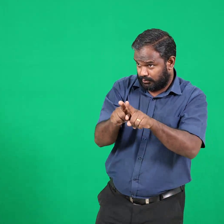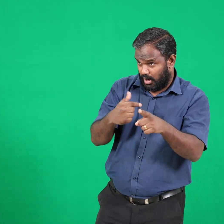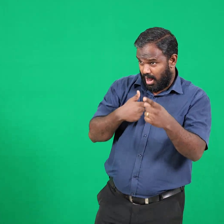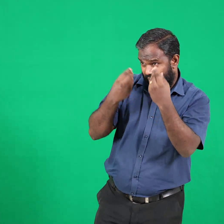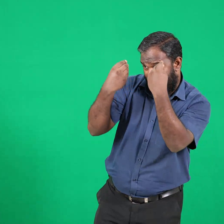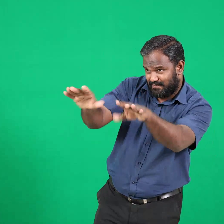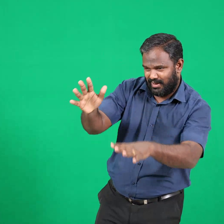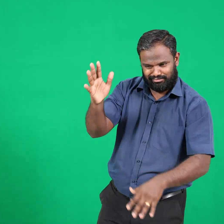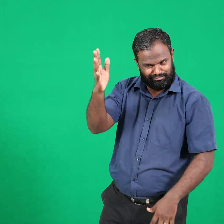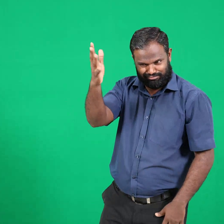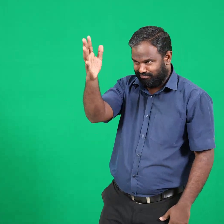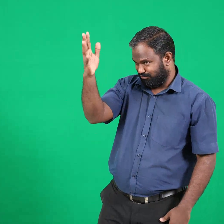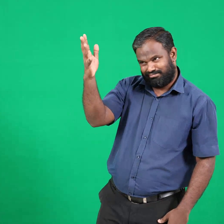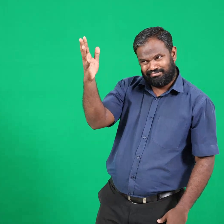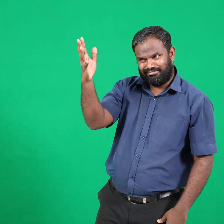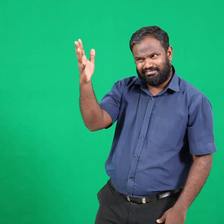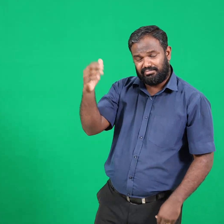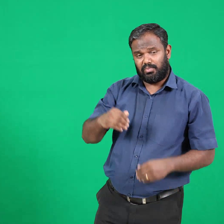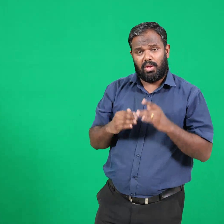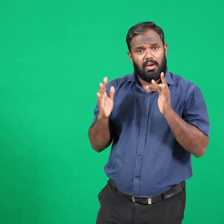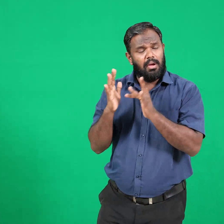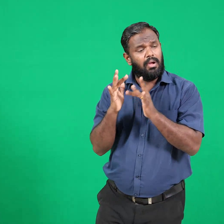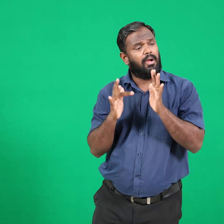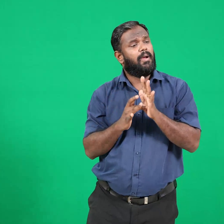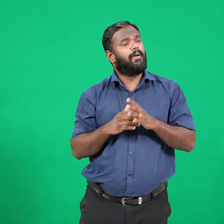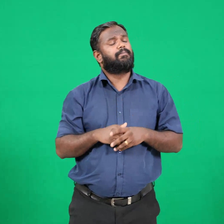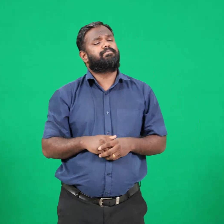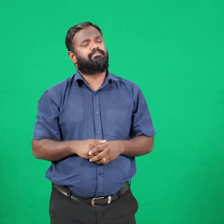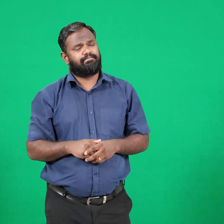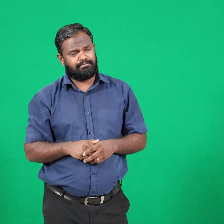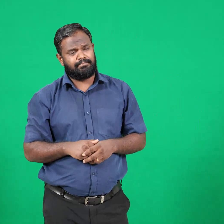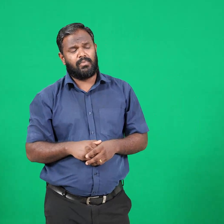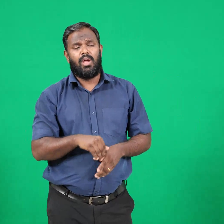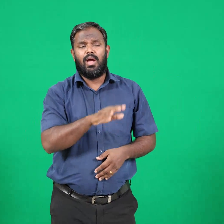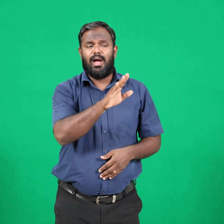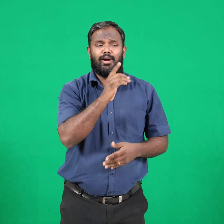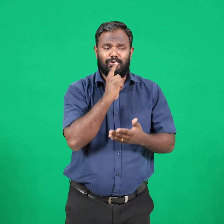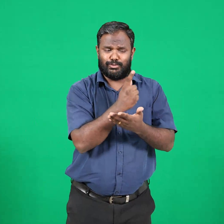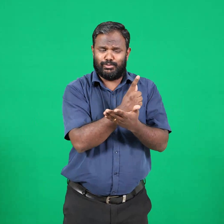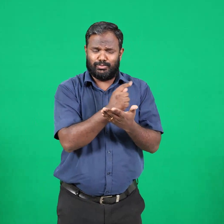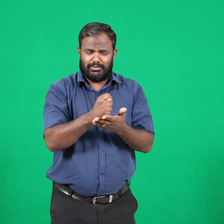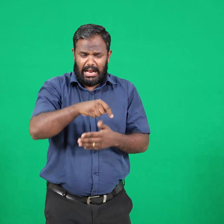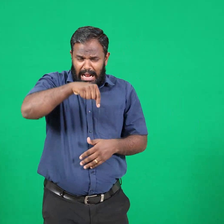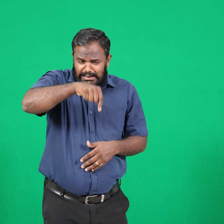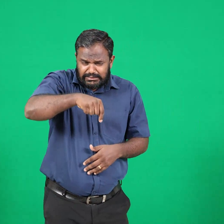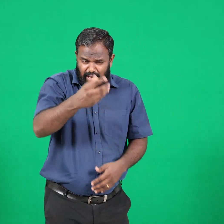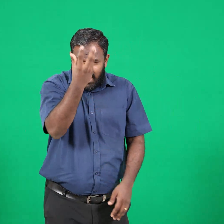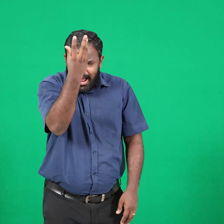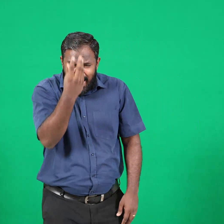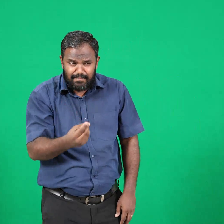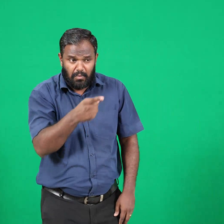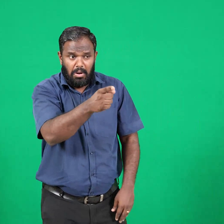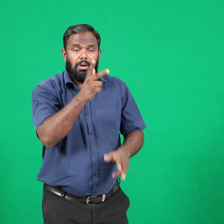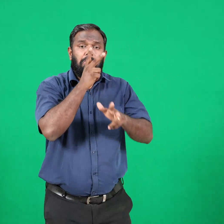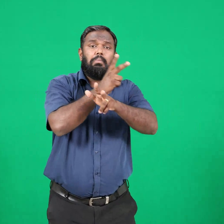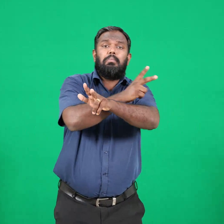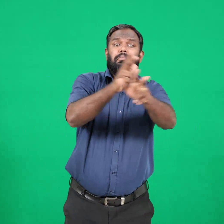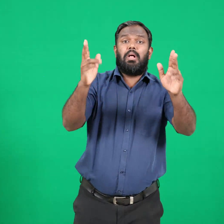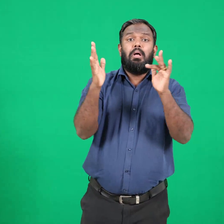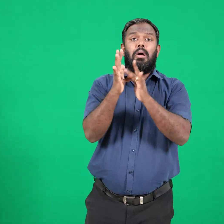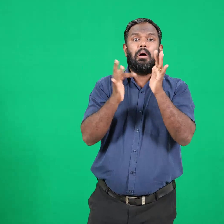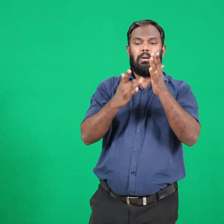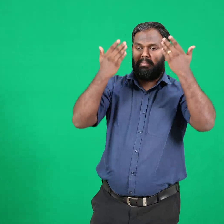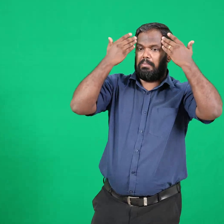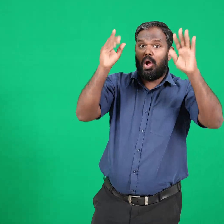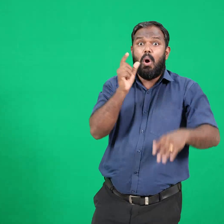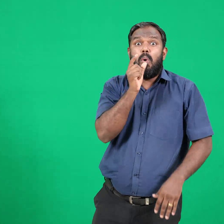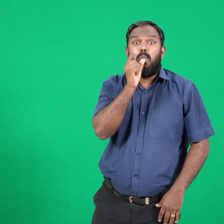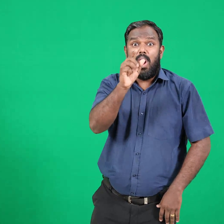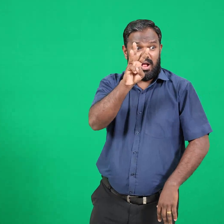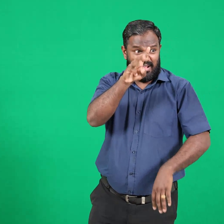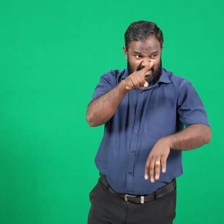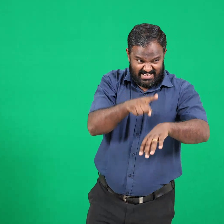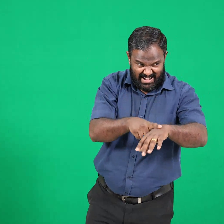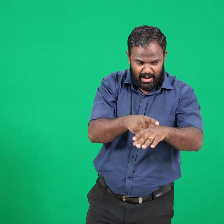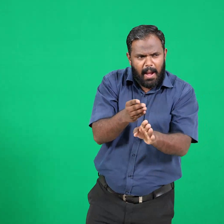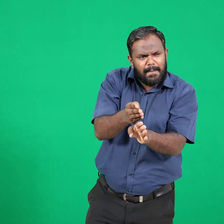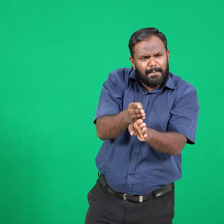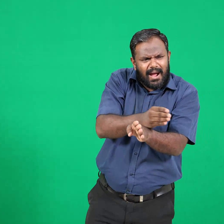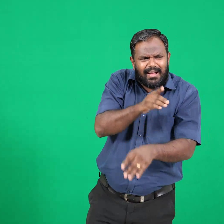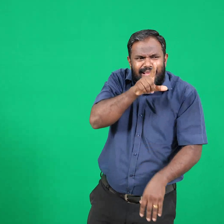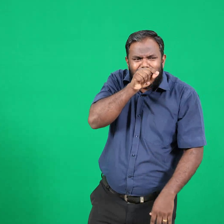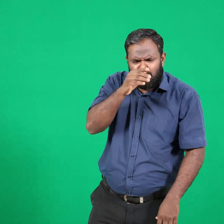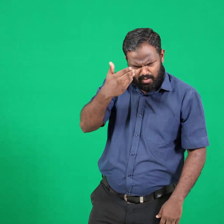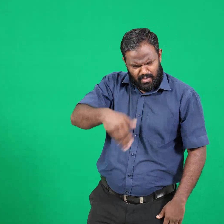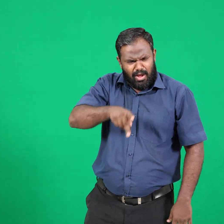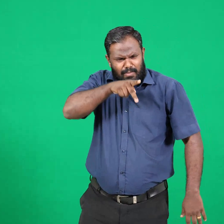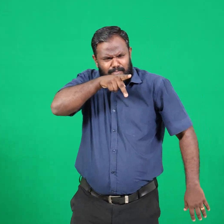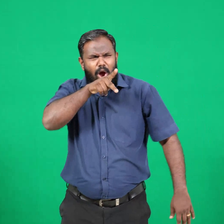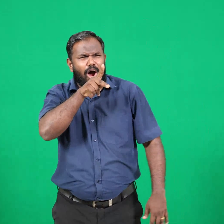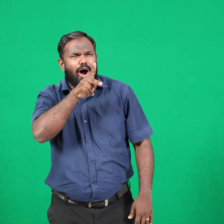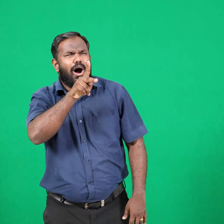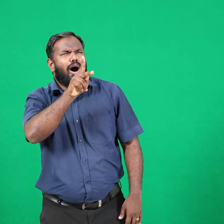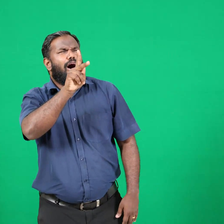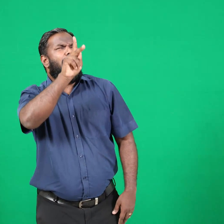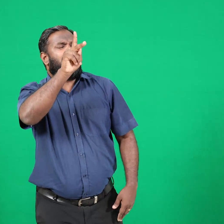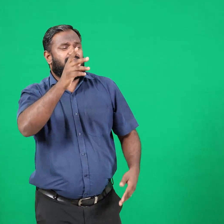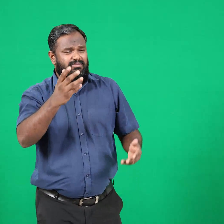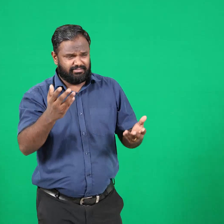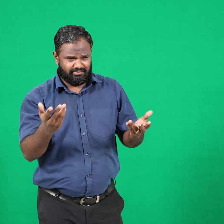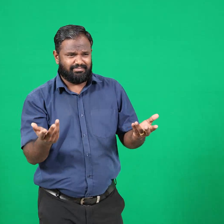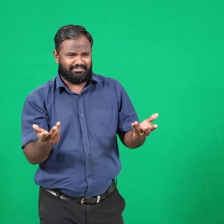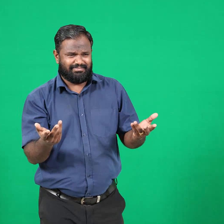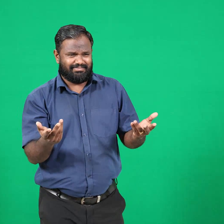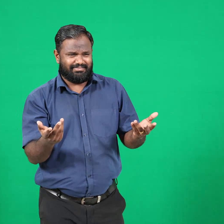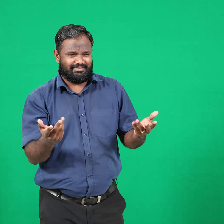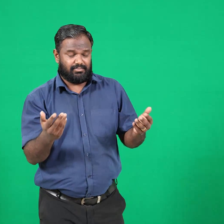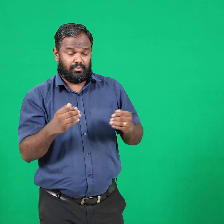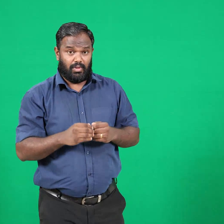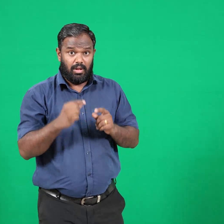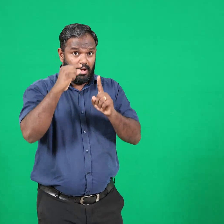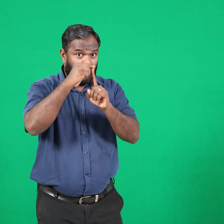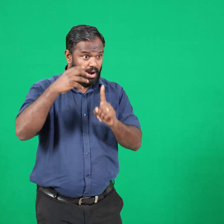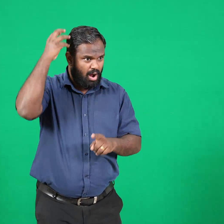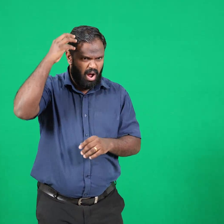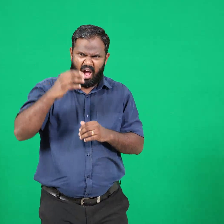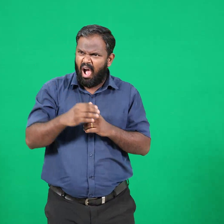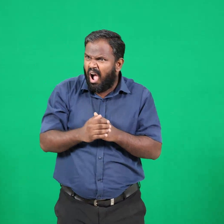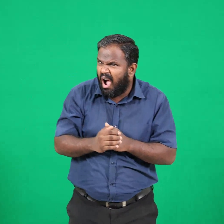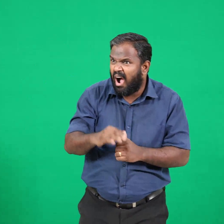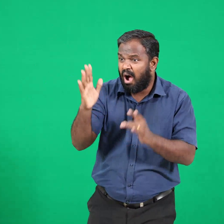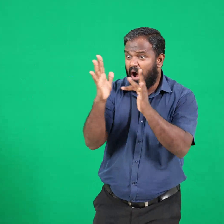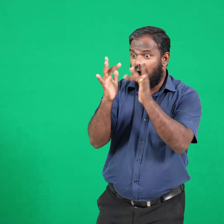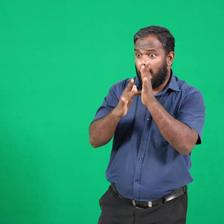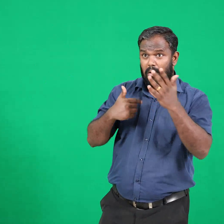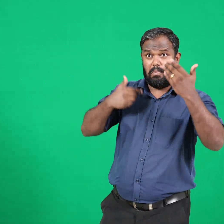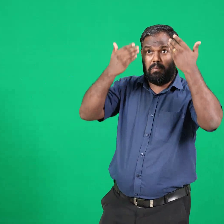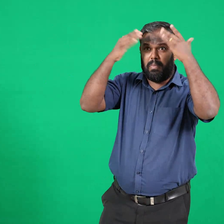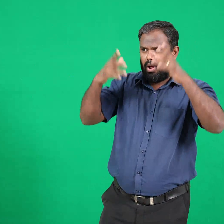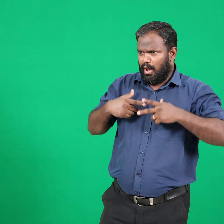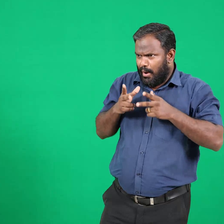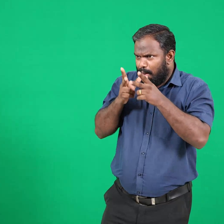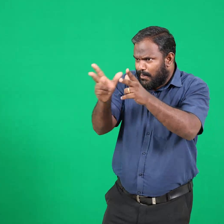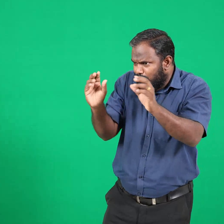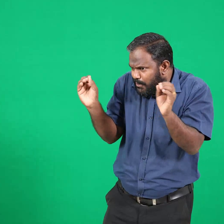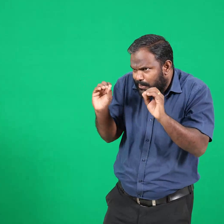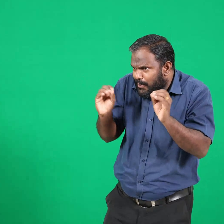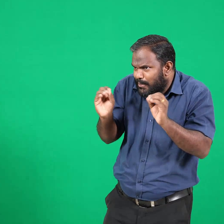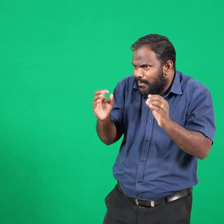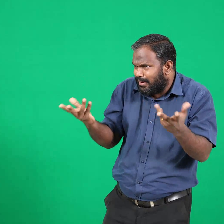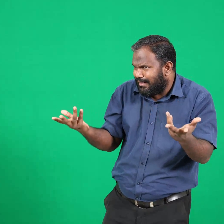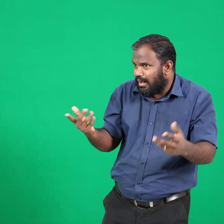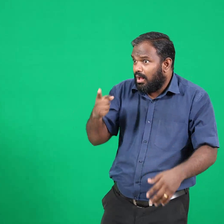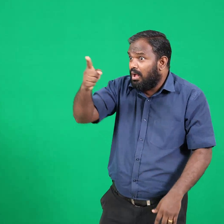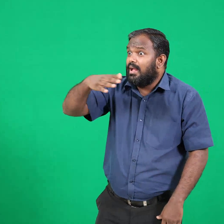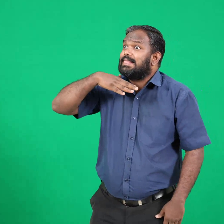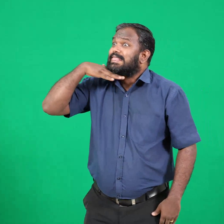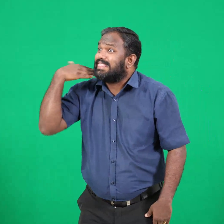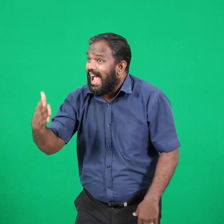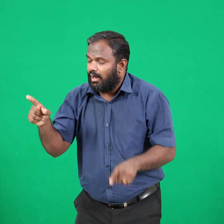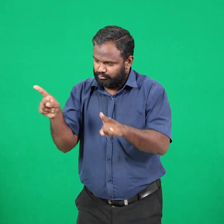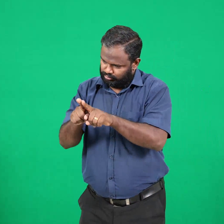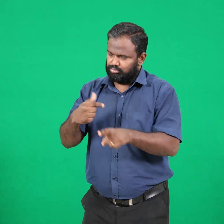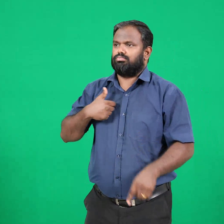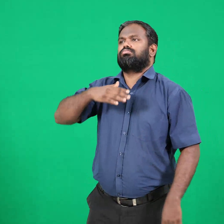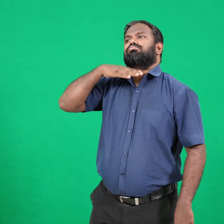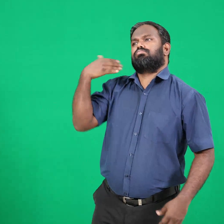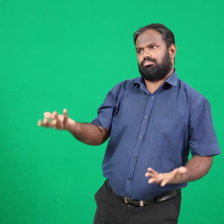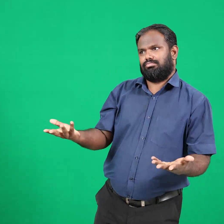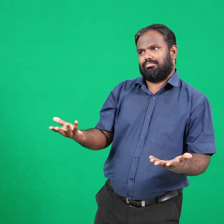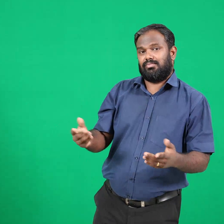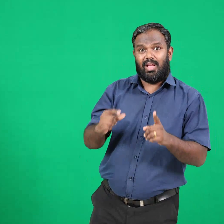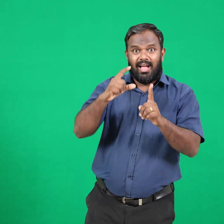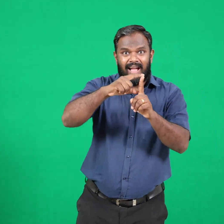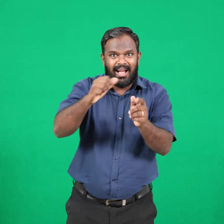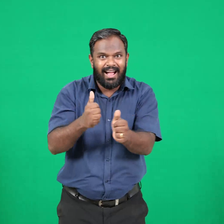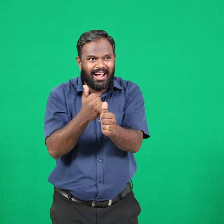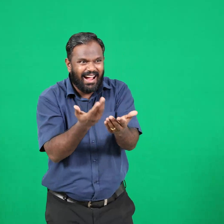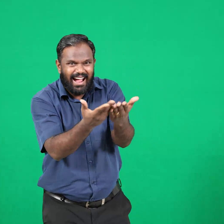"Truly I tell you," Jesus declared, "this very night, before the rooster crows, you will deny Me three times."